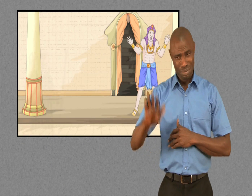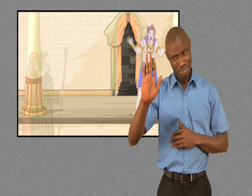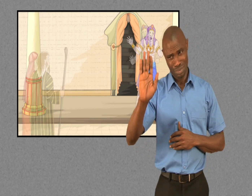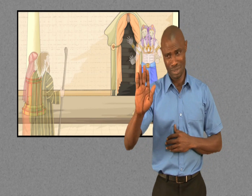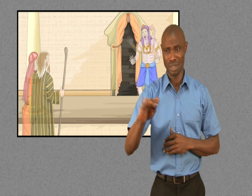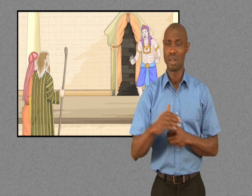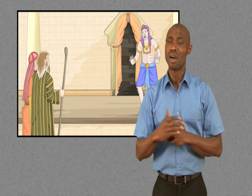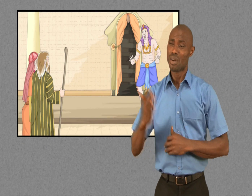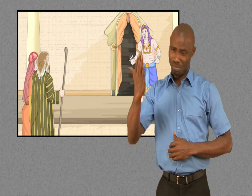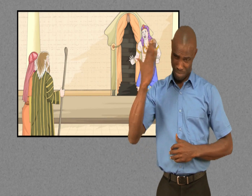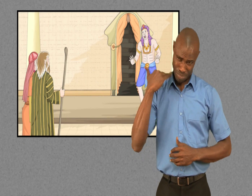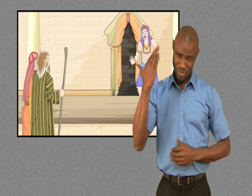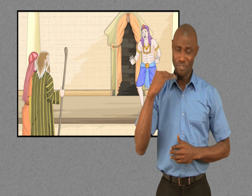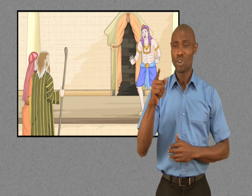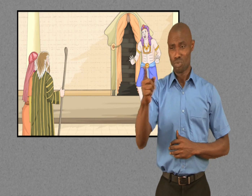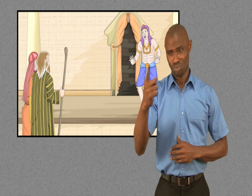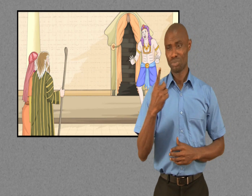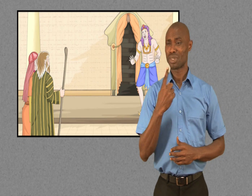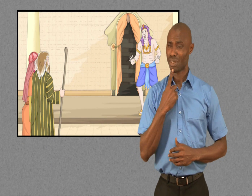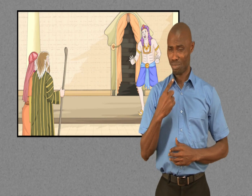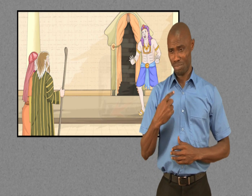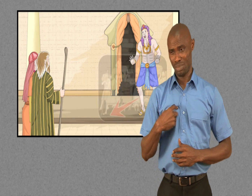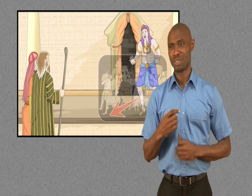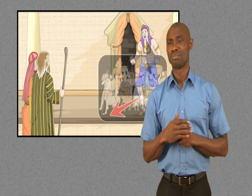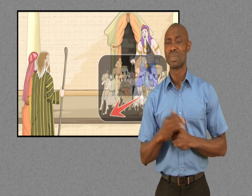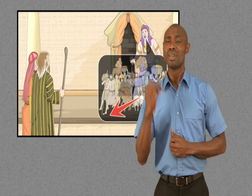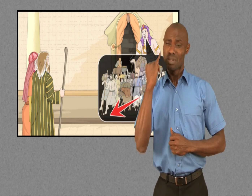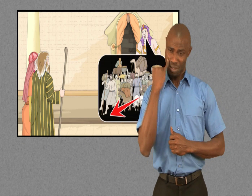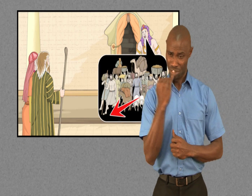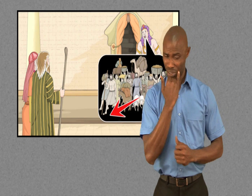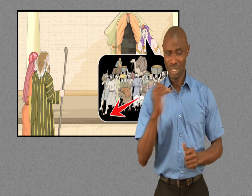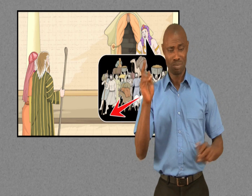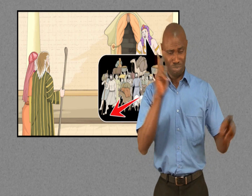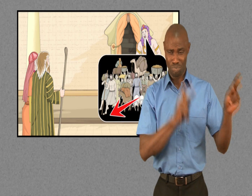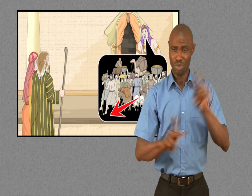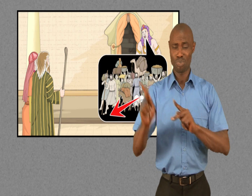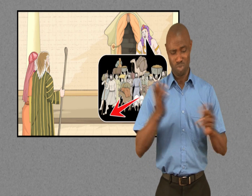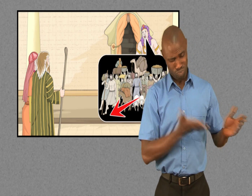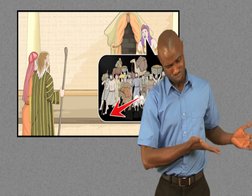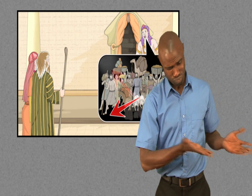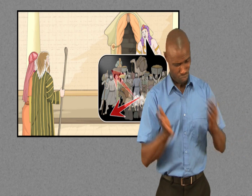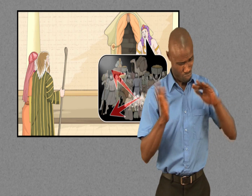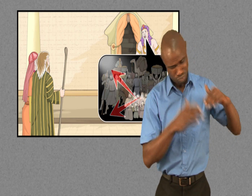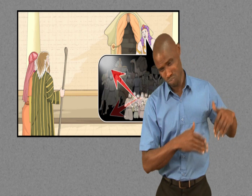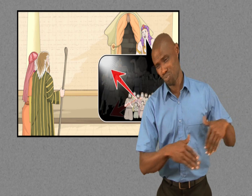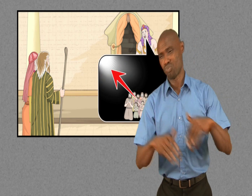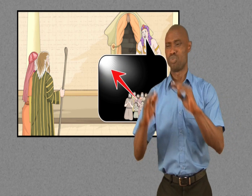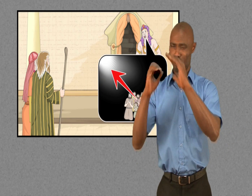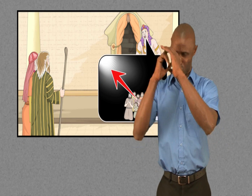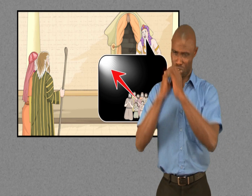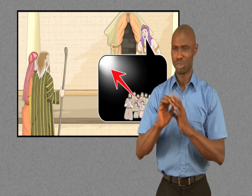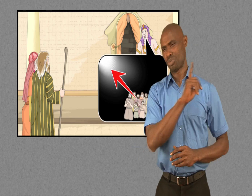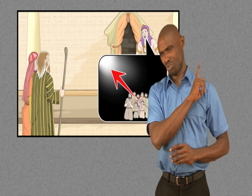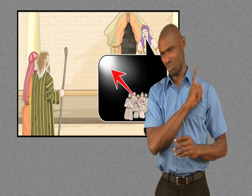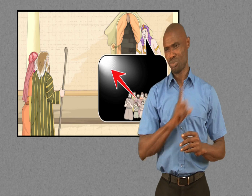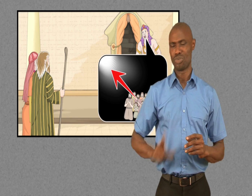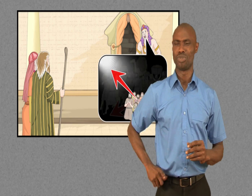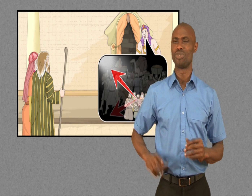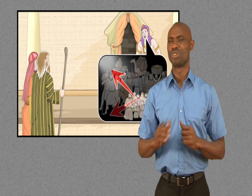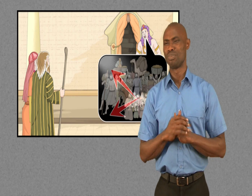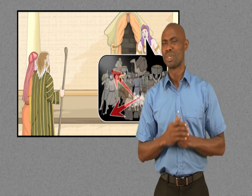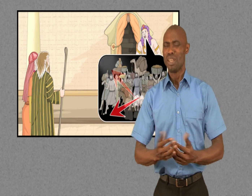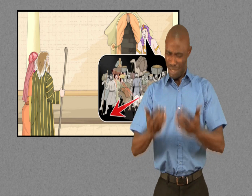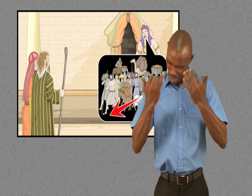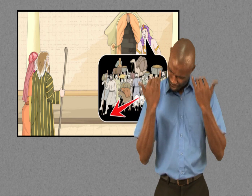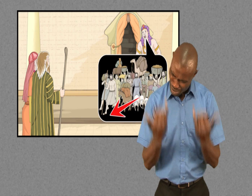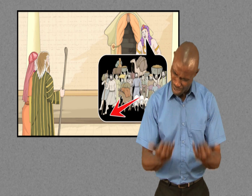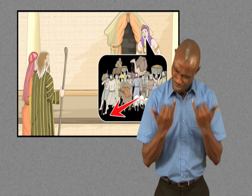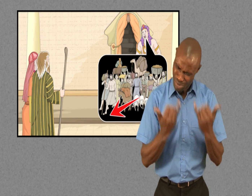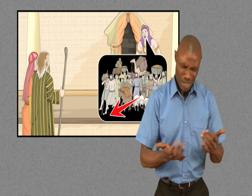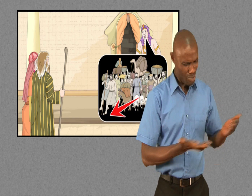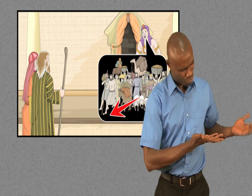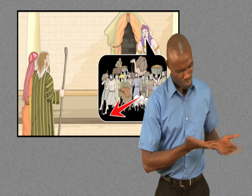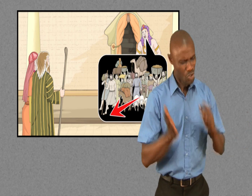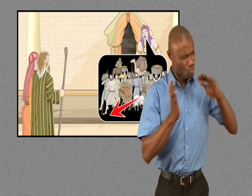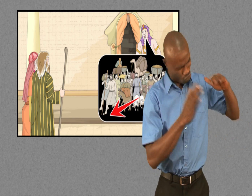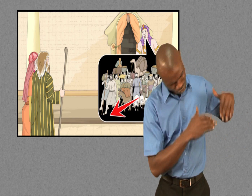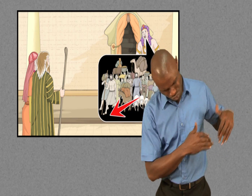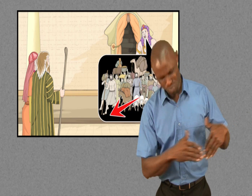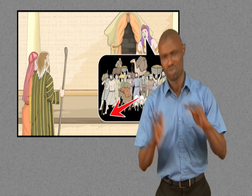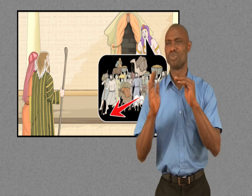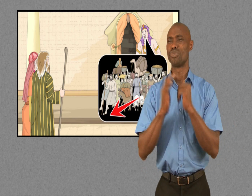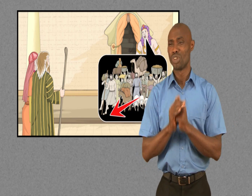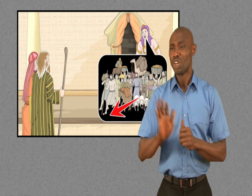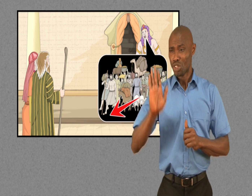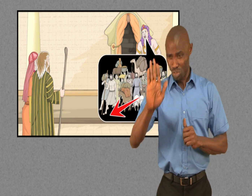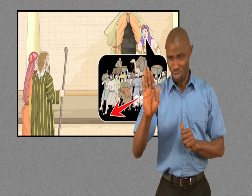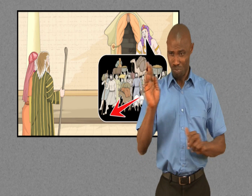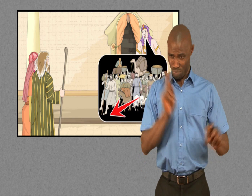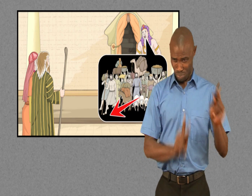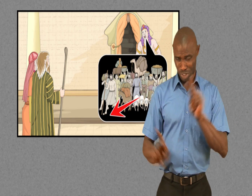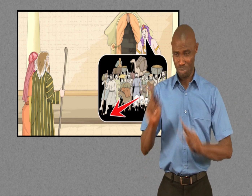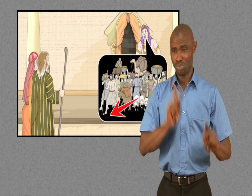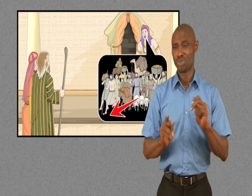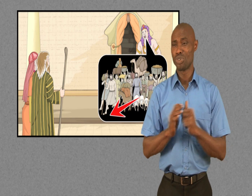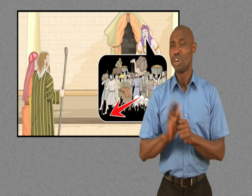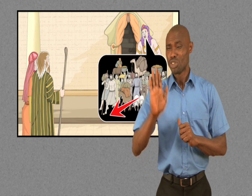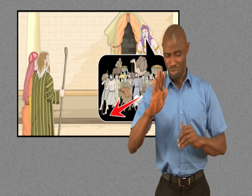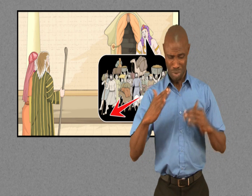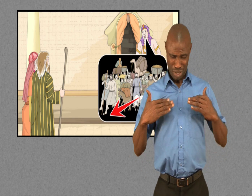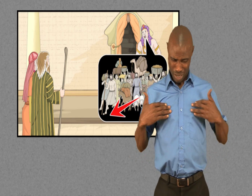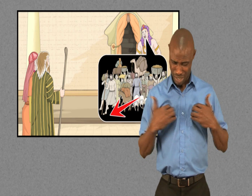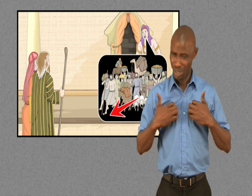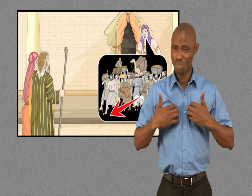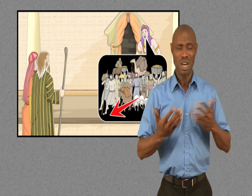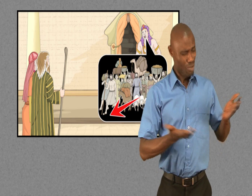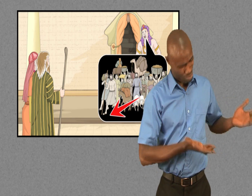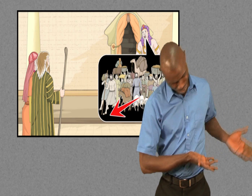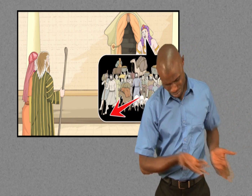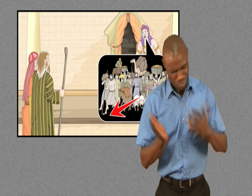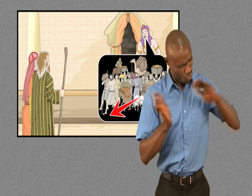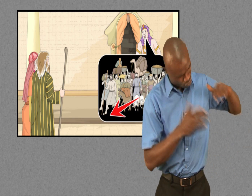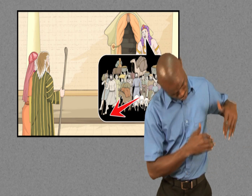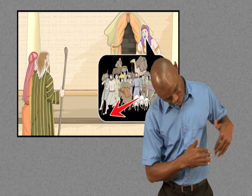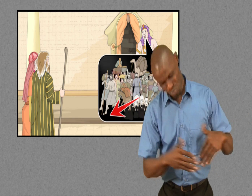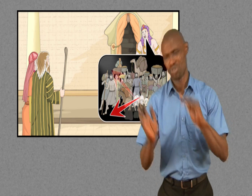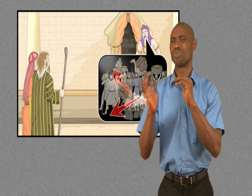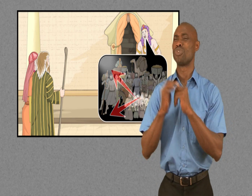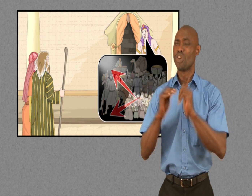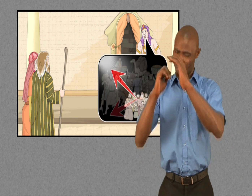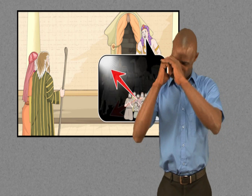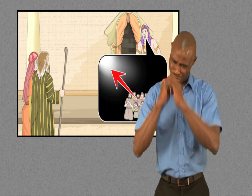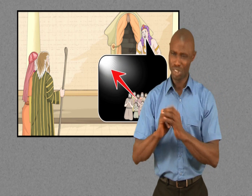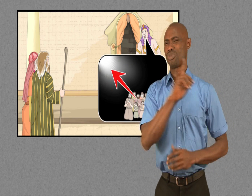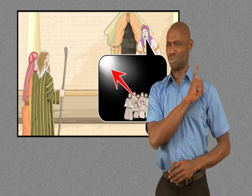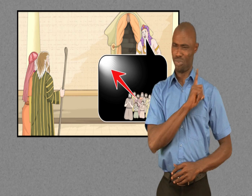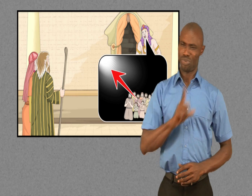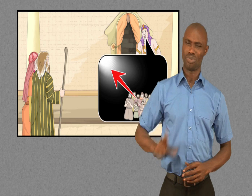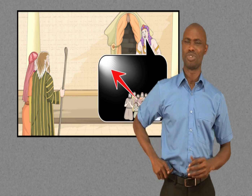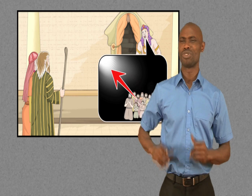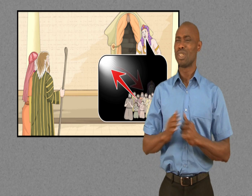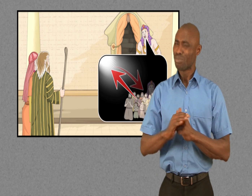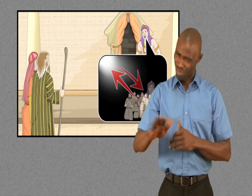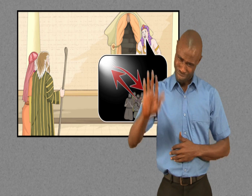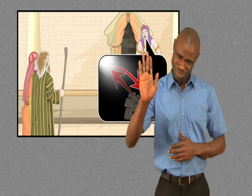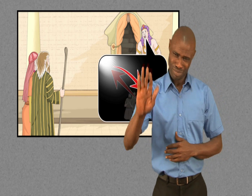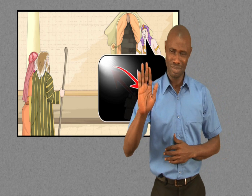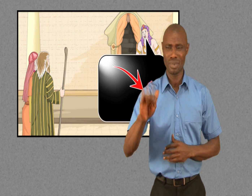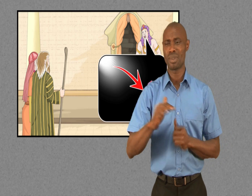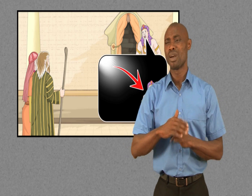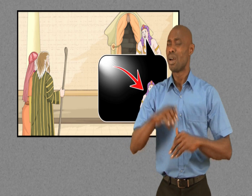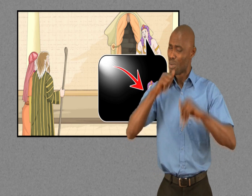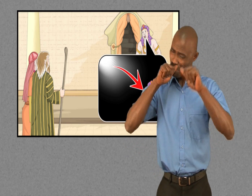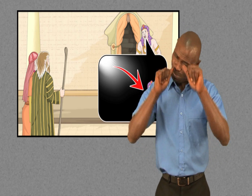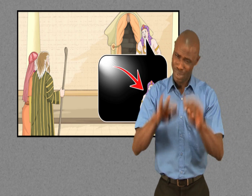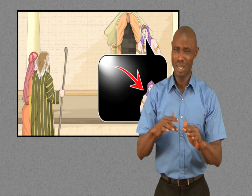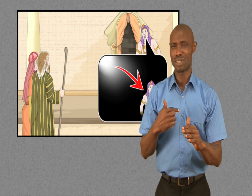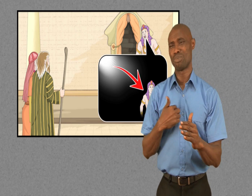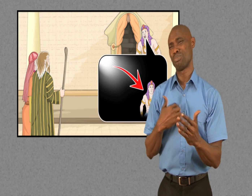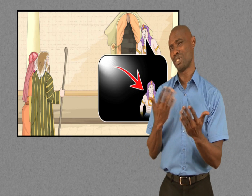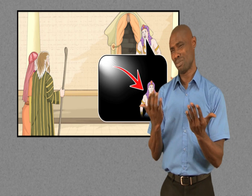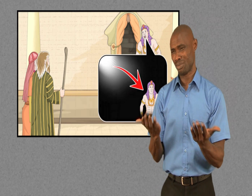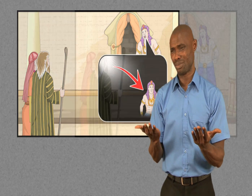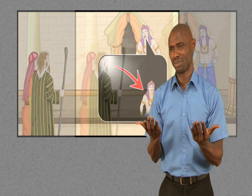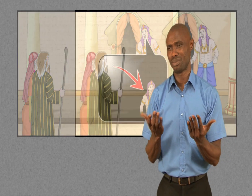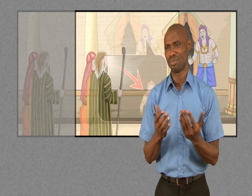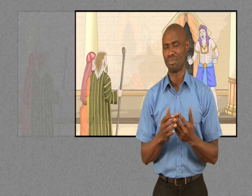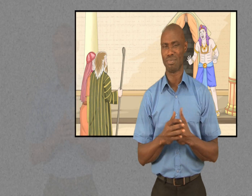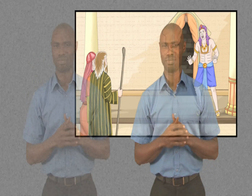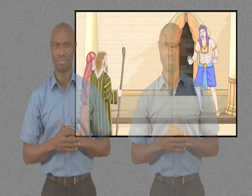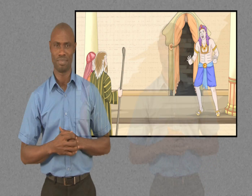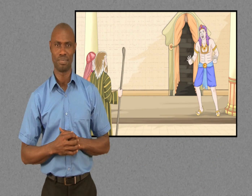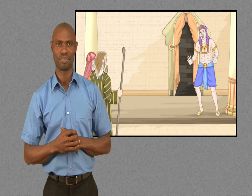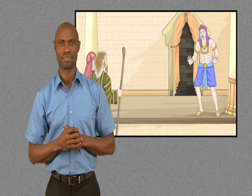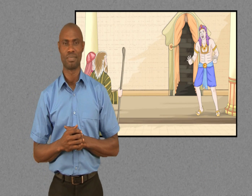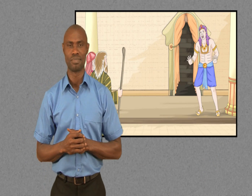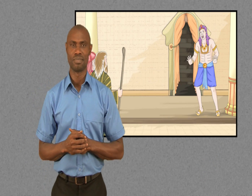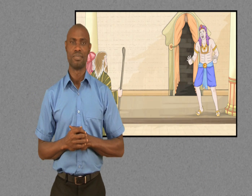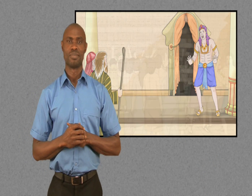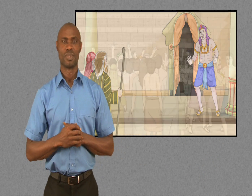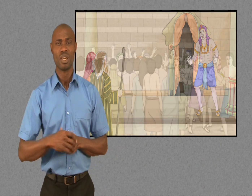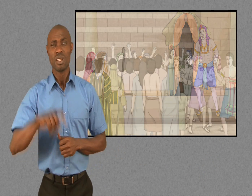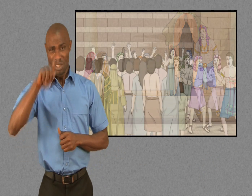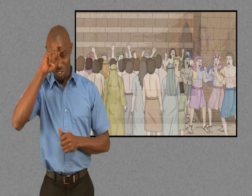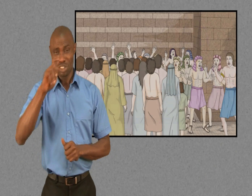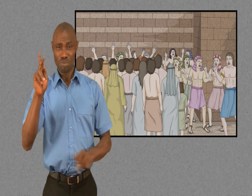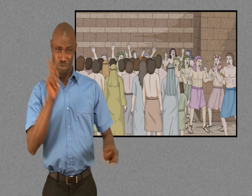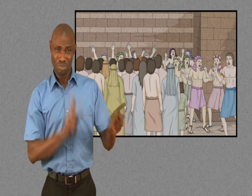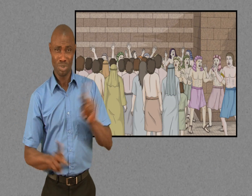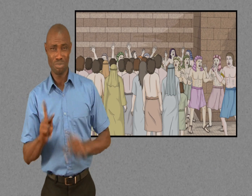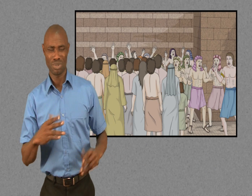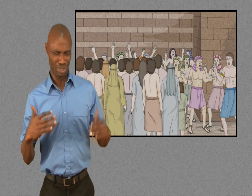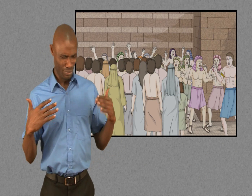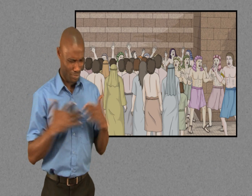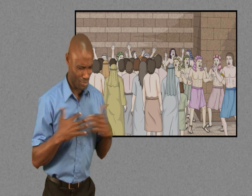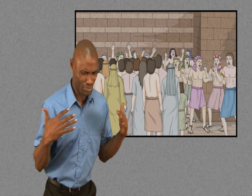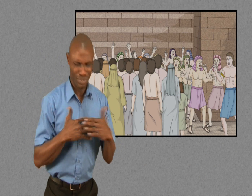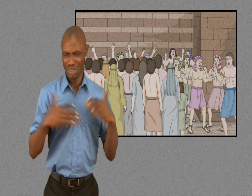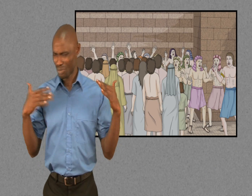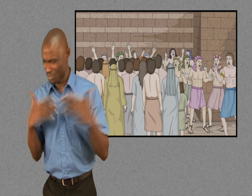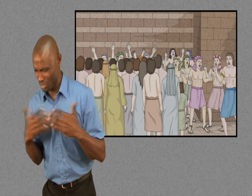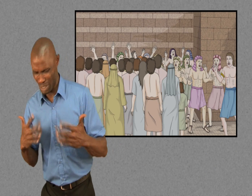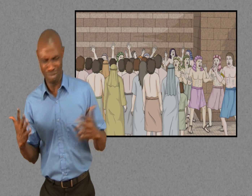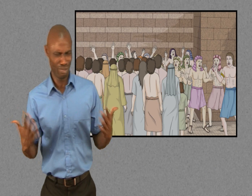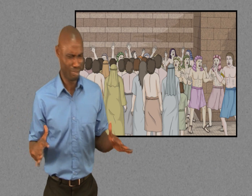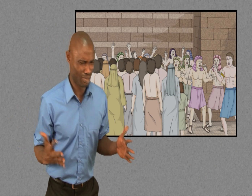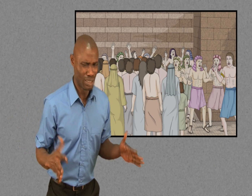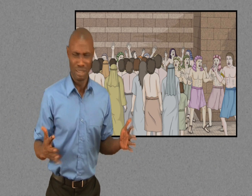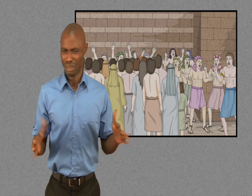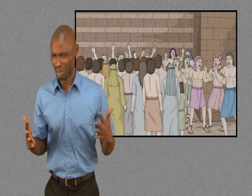Go, worship the LORD as you have requested. Take your flocks and herds as well, just as you have said, and depart! And bless me also.”